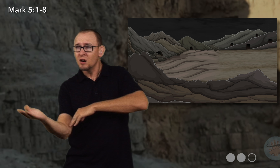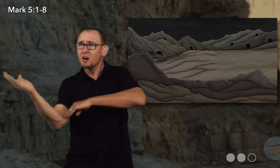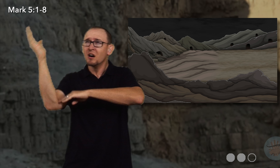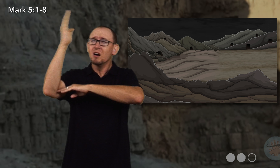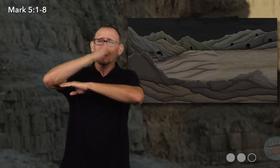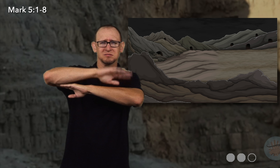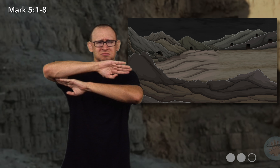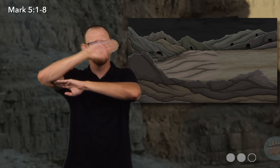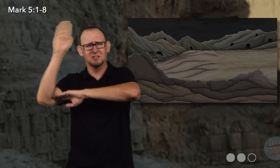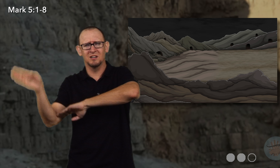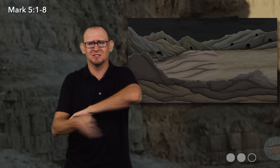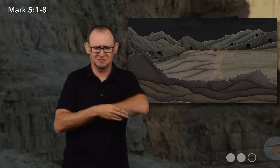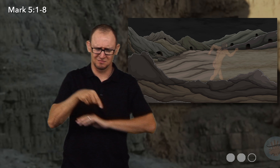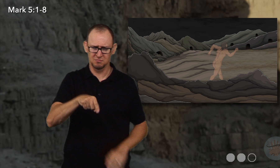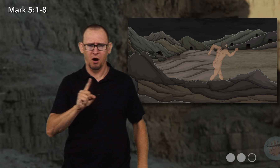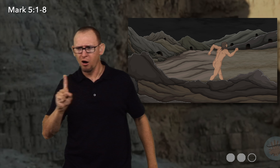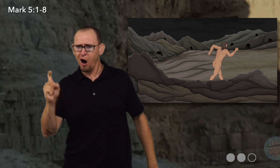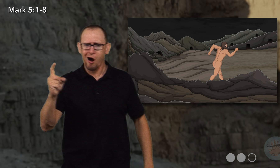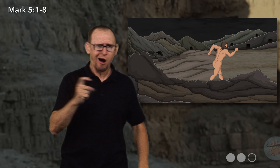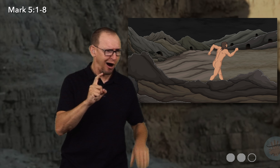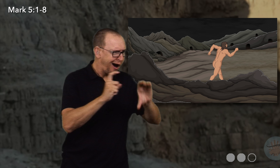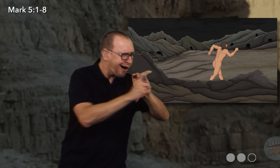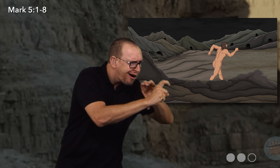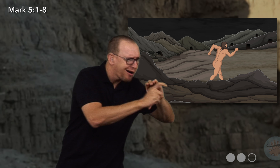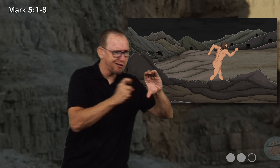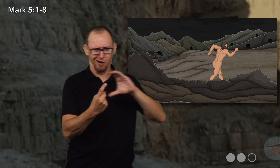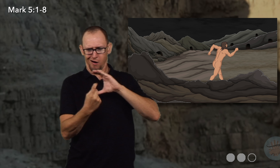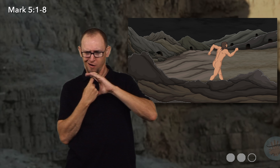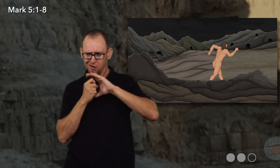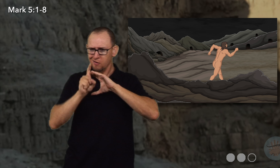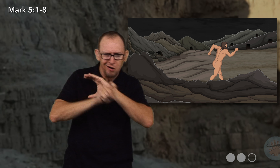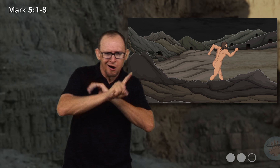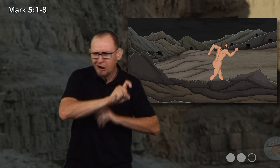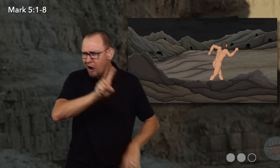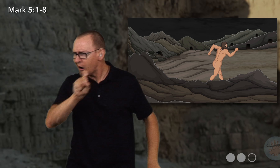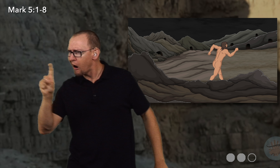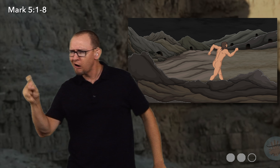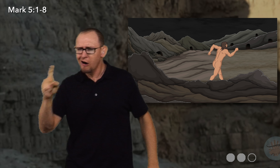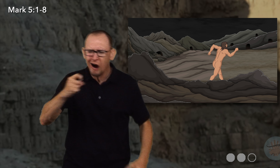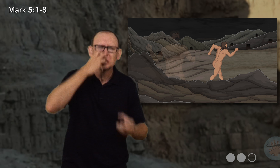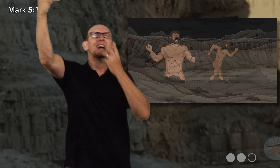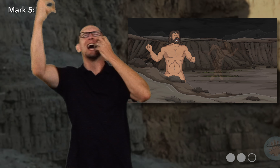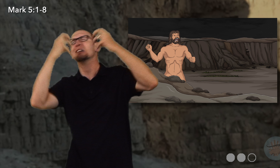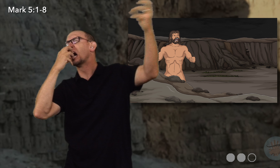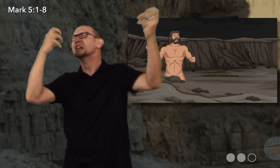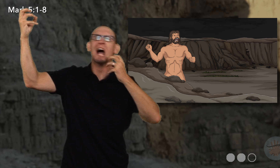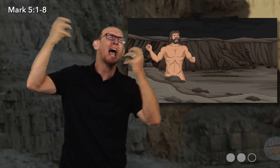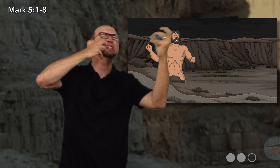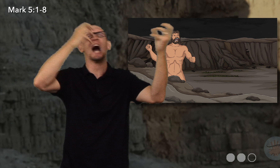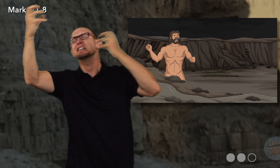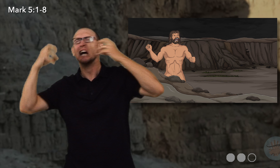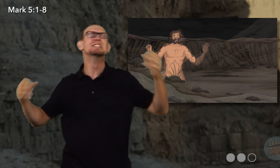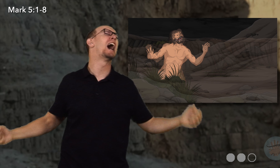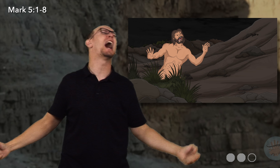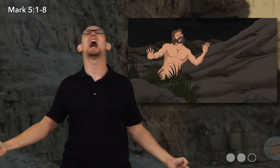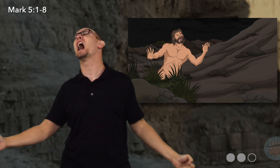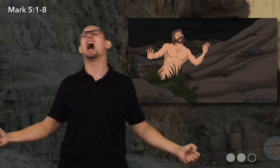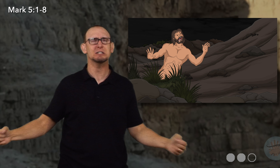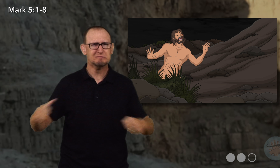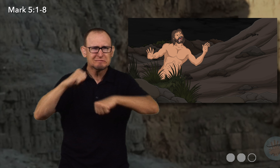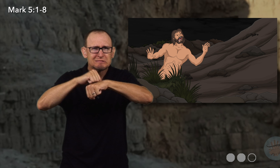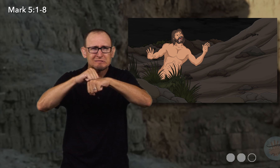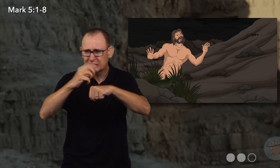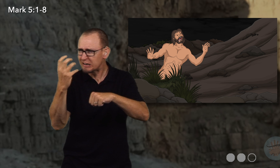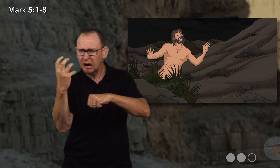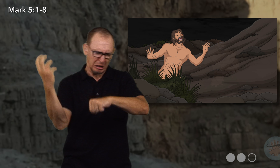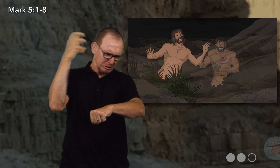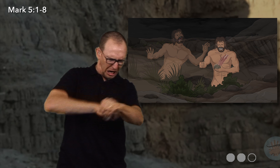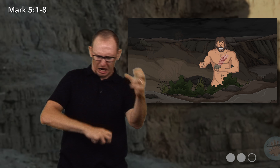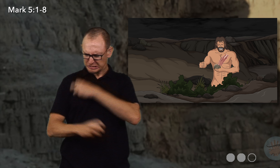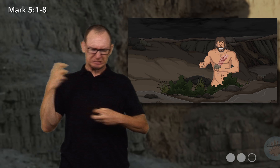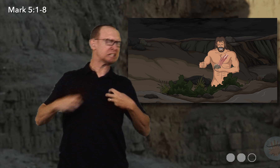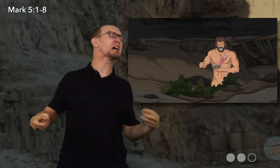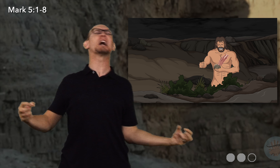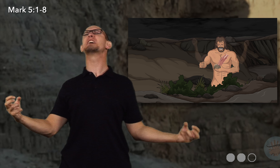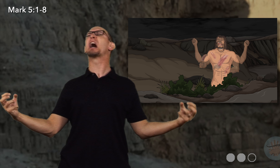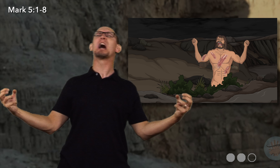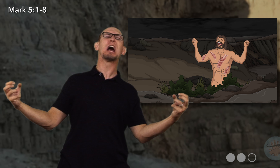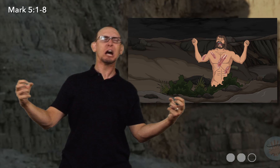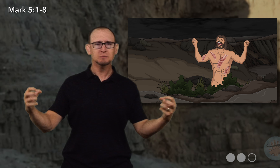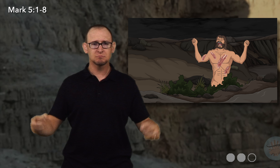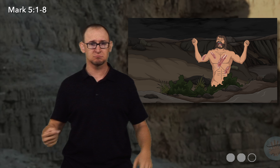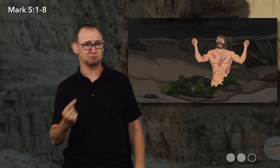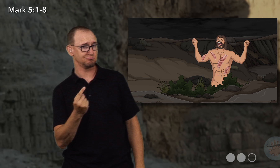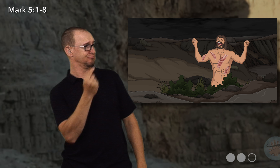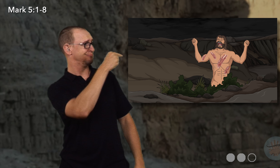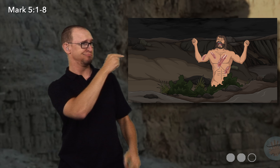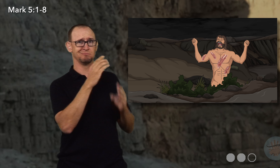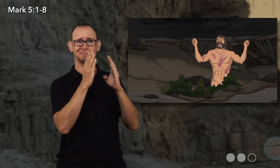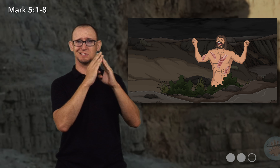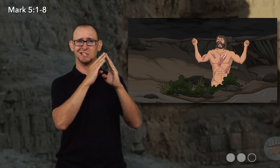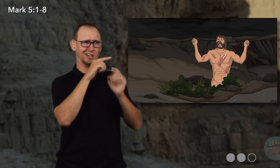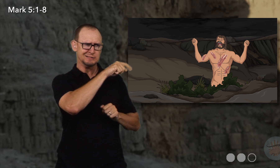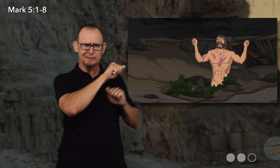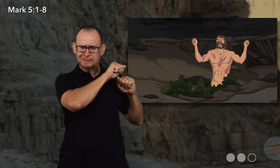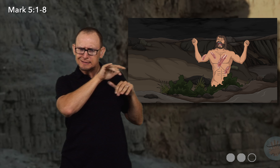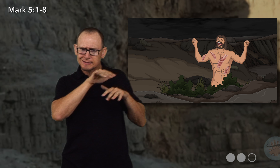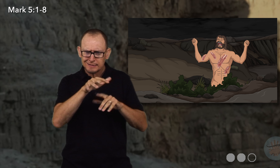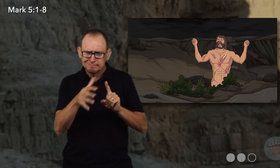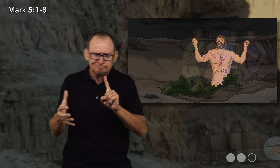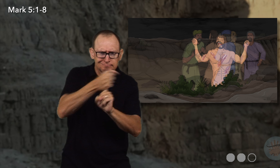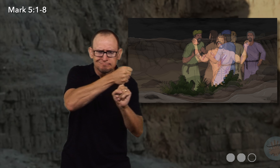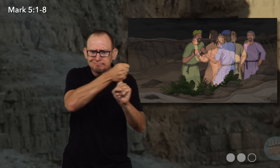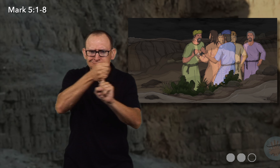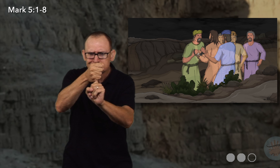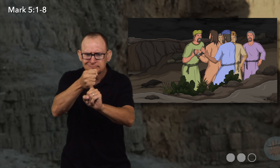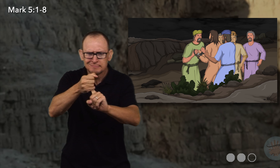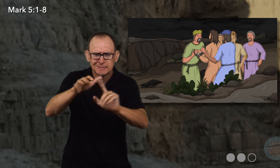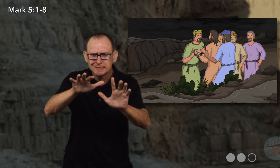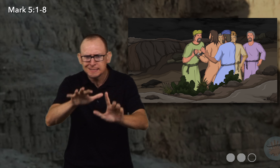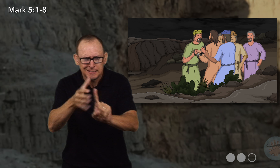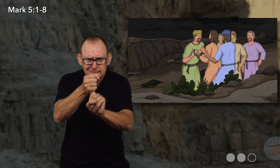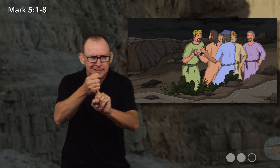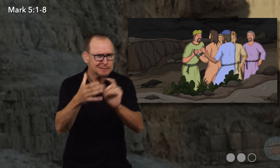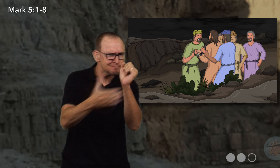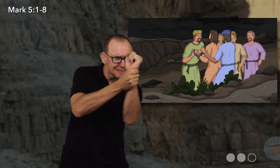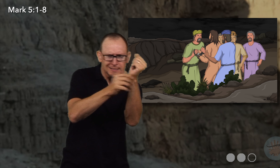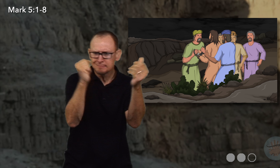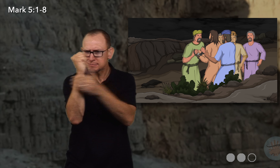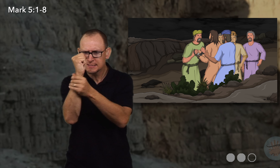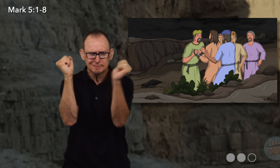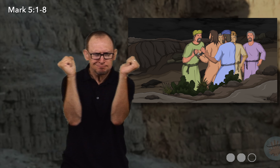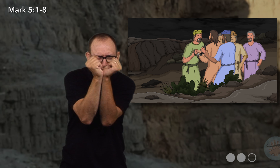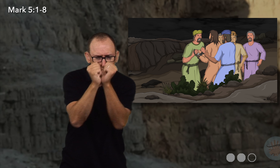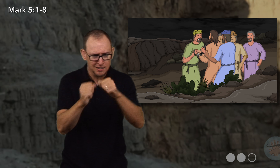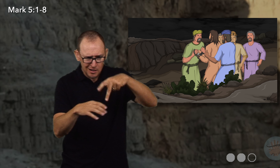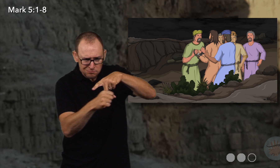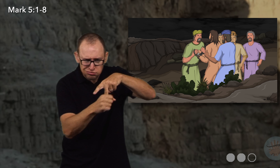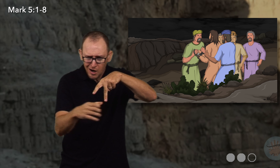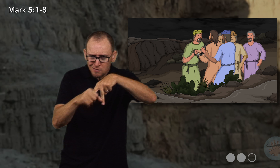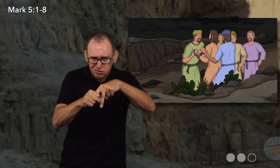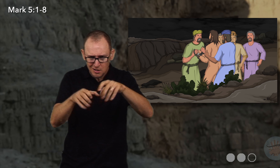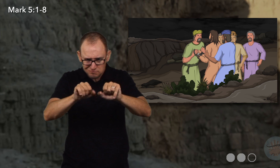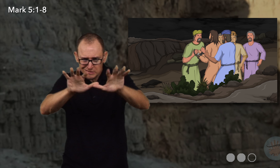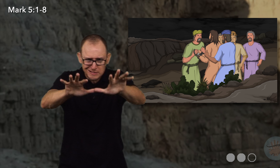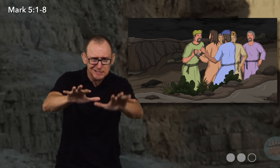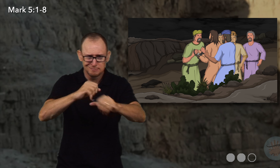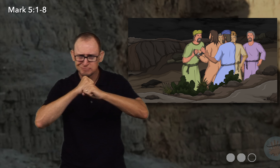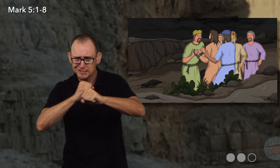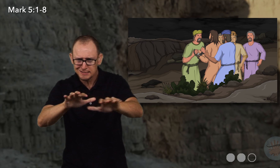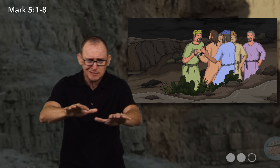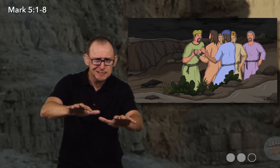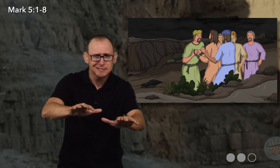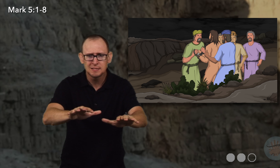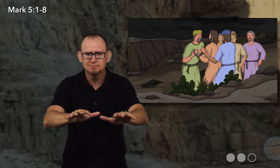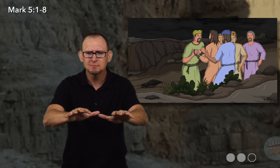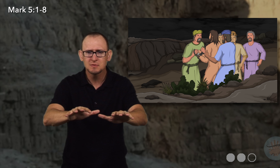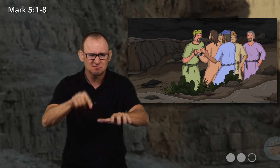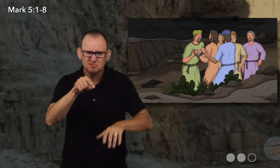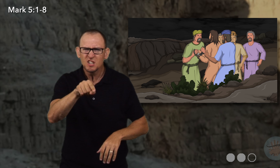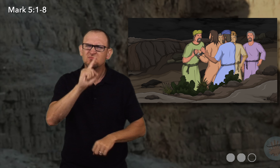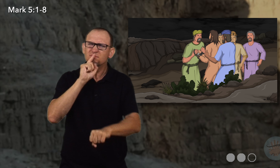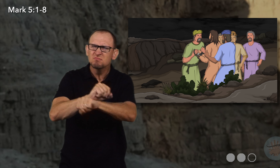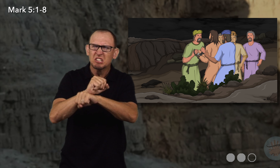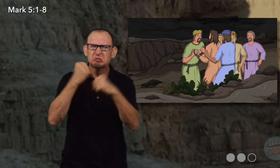As soon as Jesus got out of the boat, He was met by a man with an unclean spirit, who was coming from the tombs. This man had been living in the tombs and could no longer be restrained, even with chains.